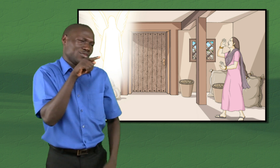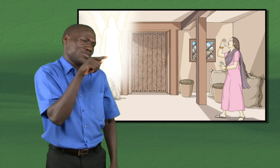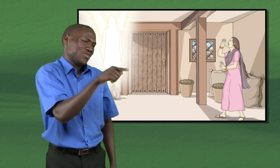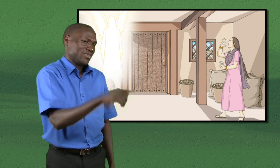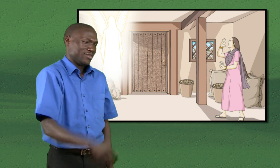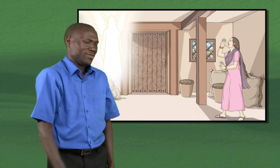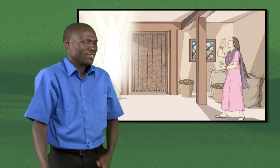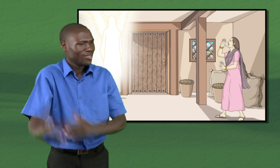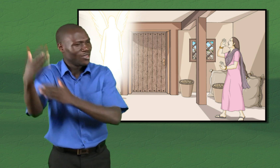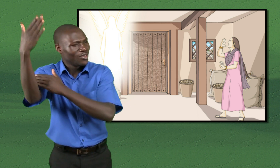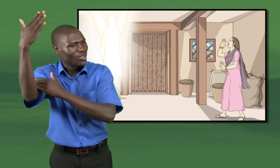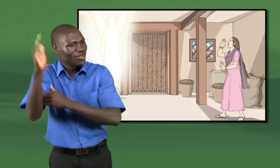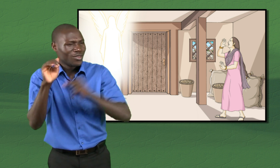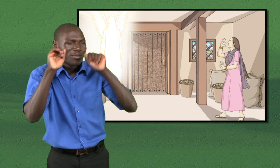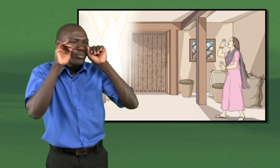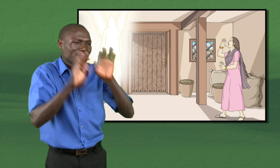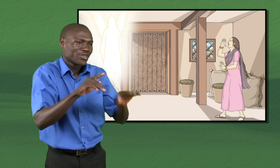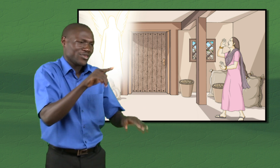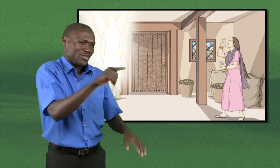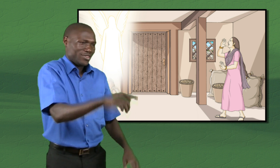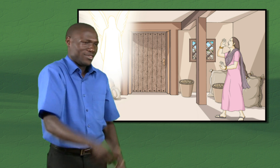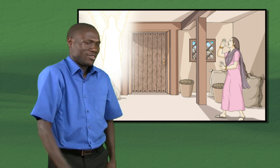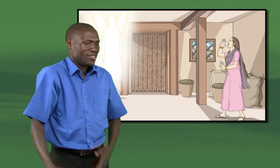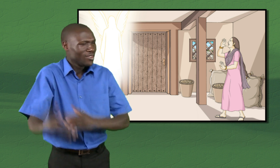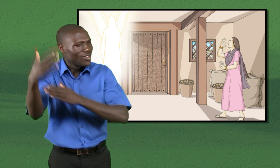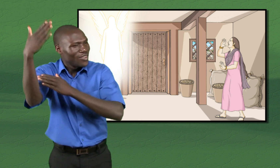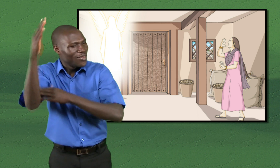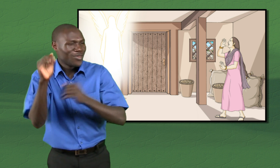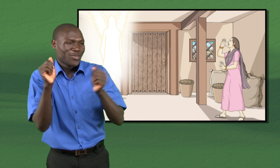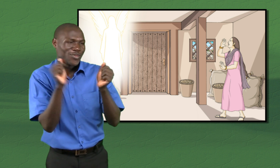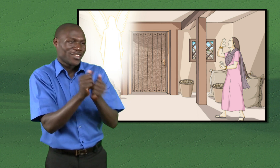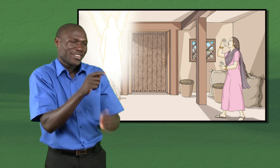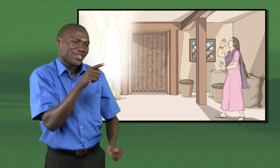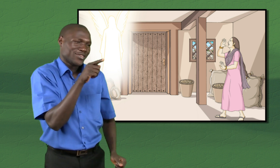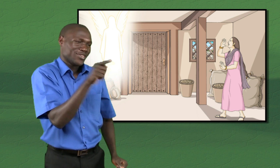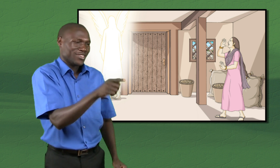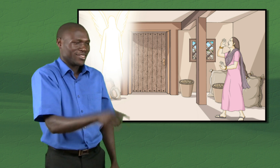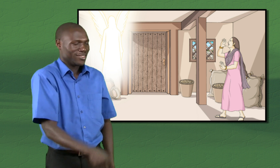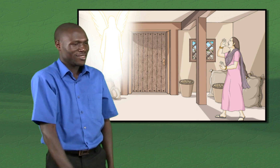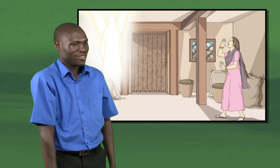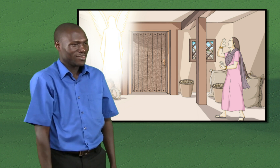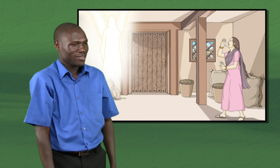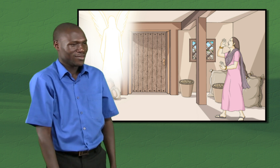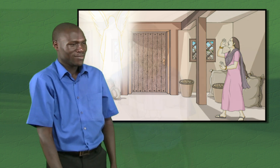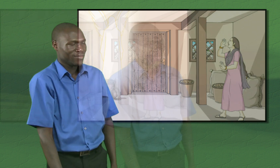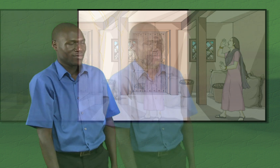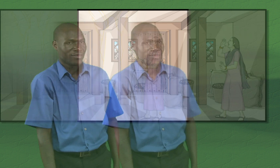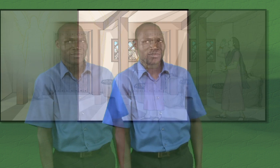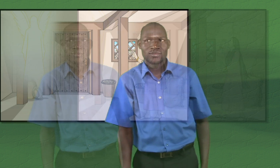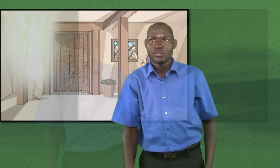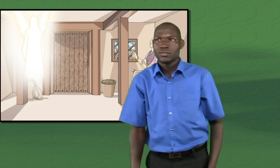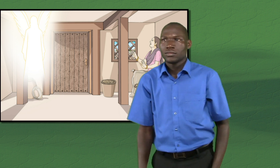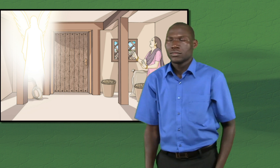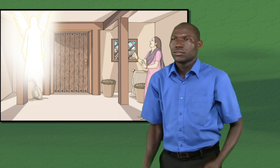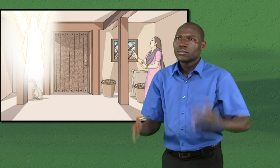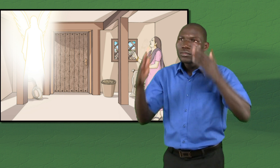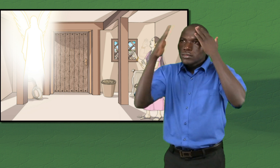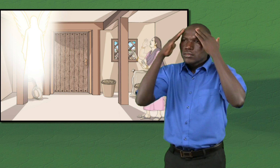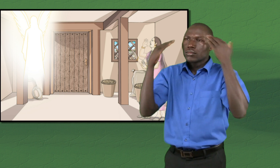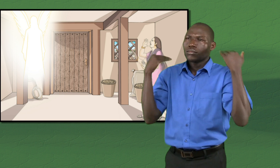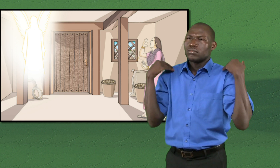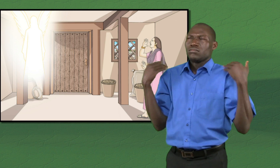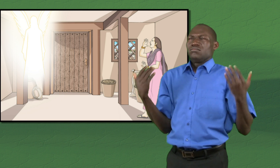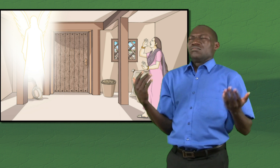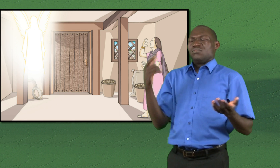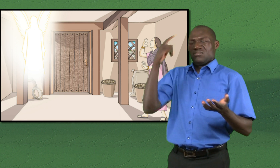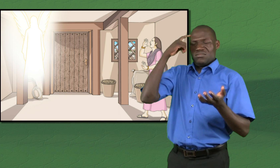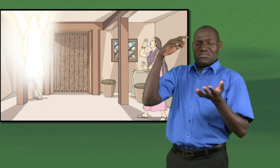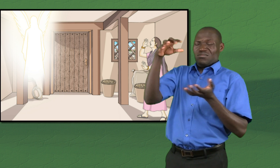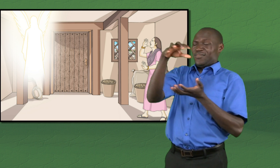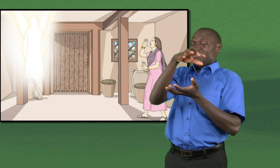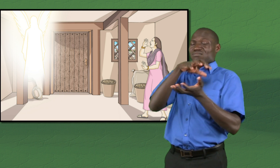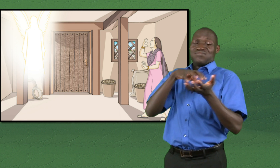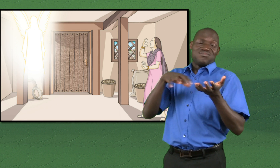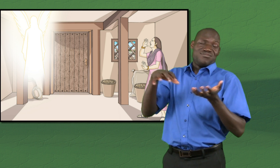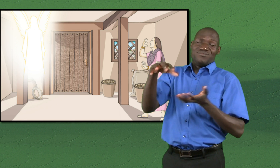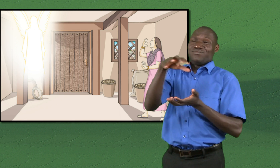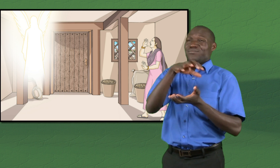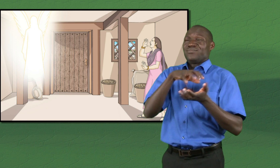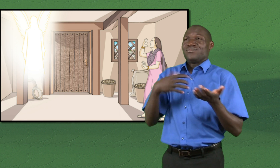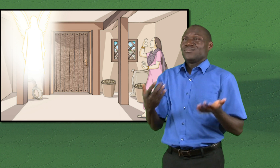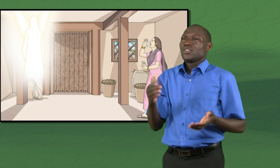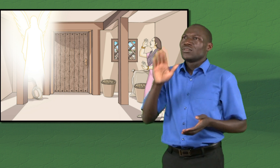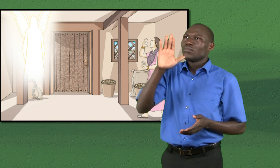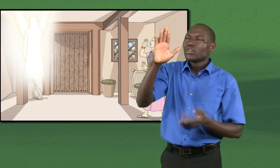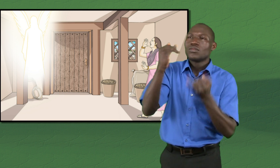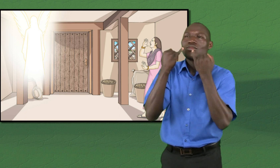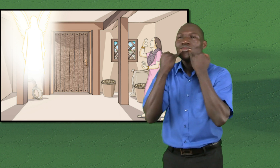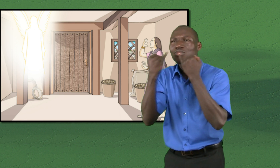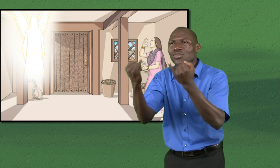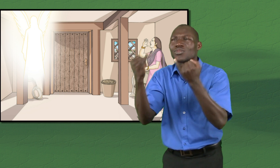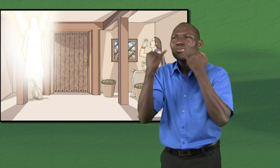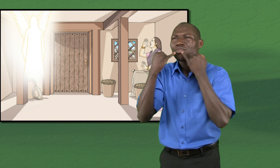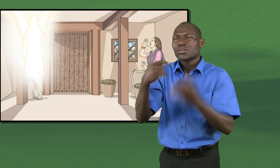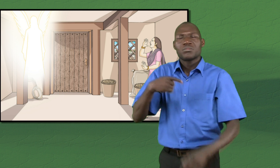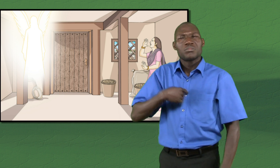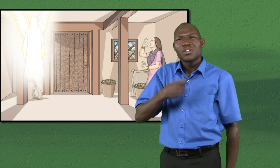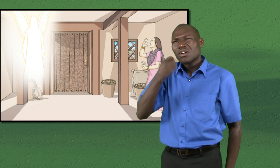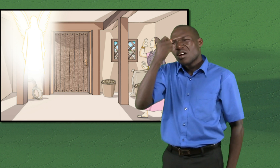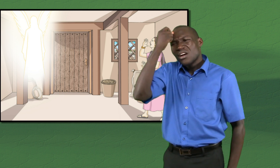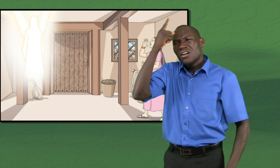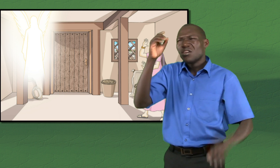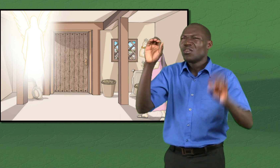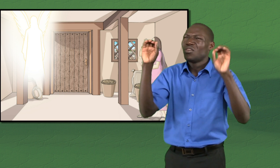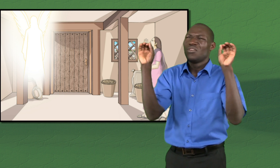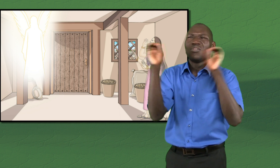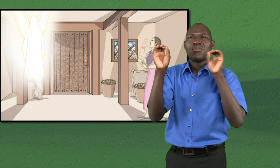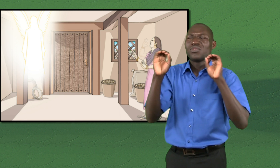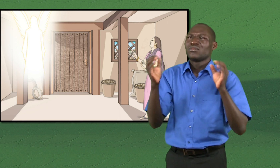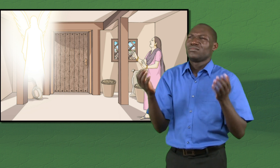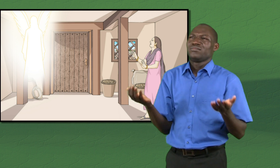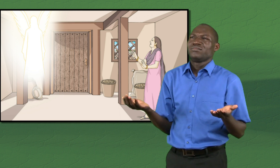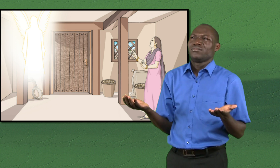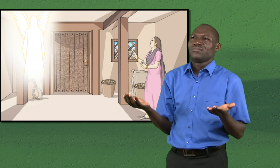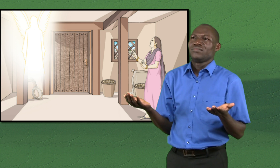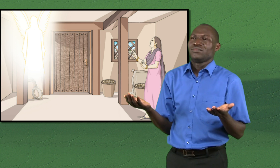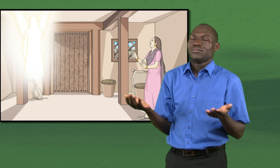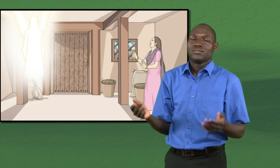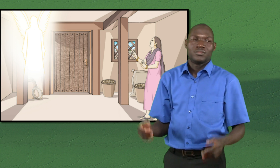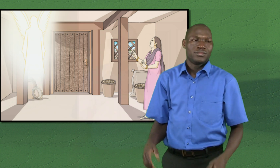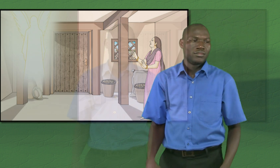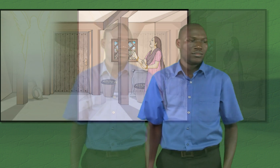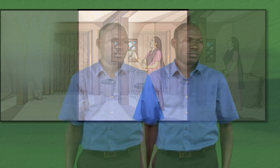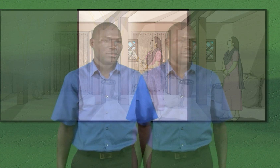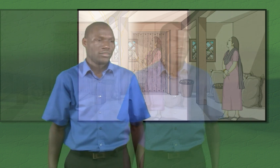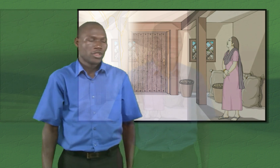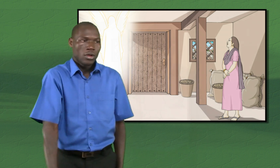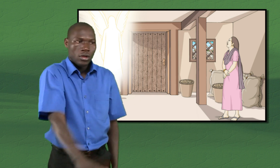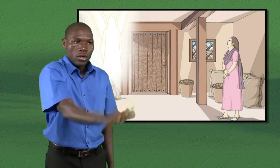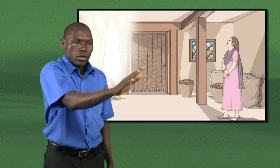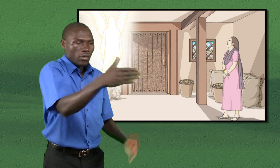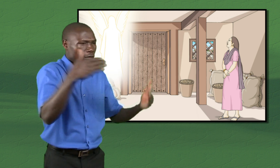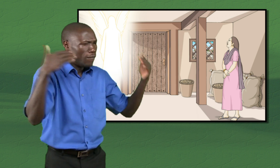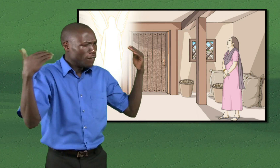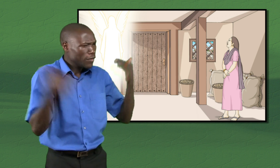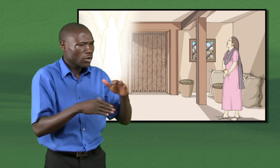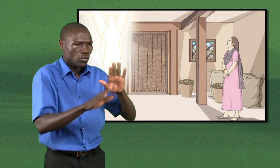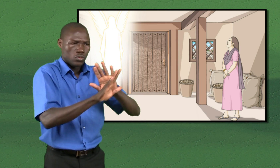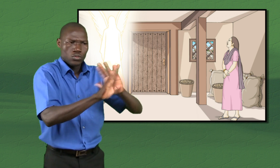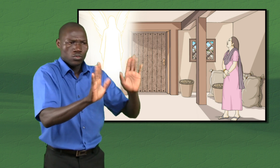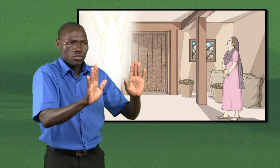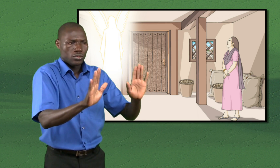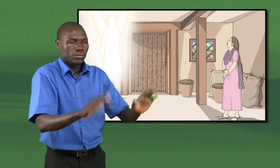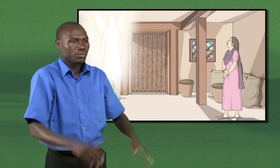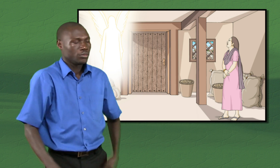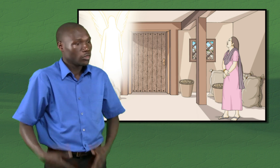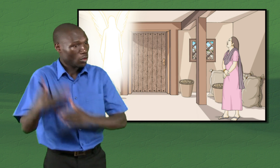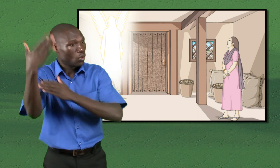Mary was greatly troubled at his words and wondered what kind of greeting this might be.